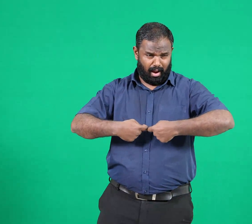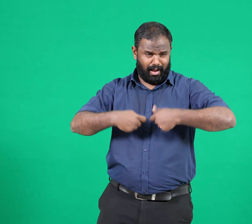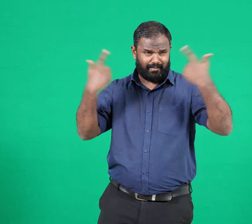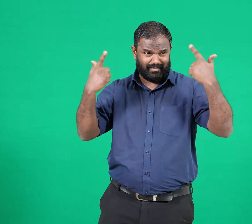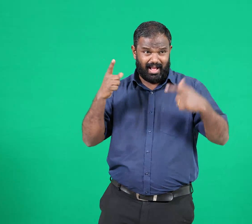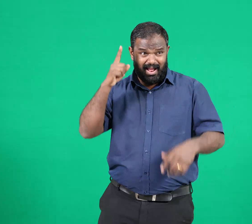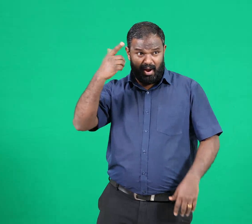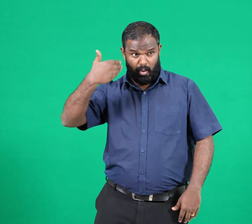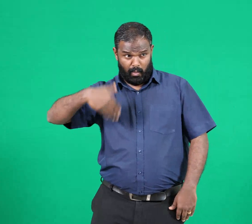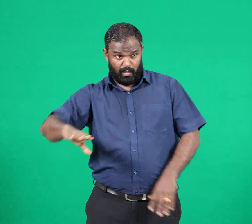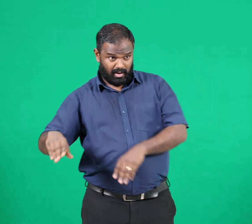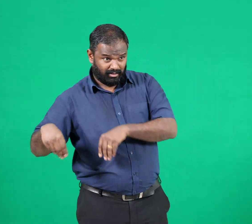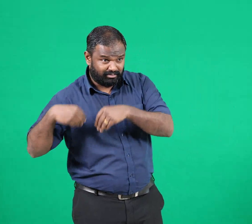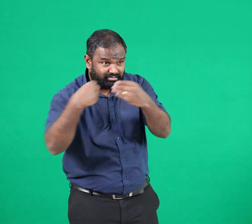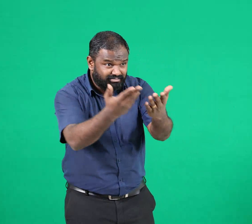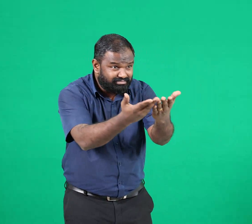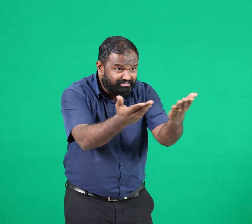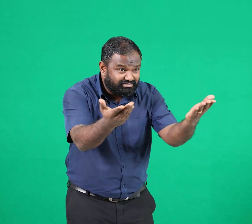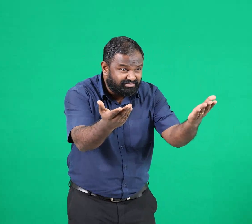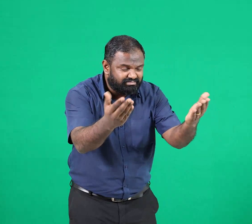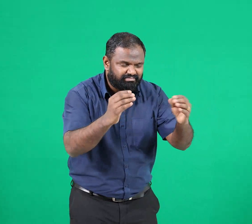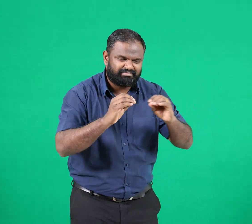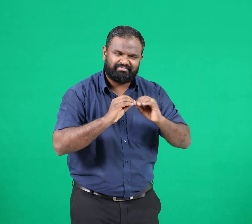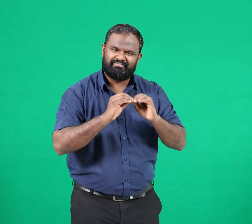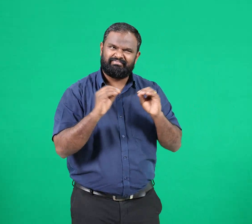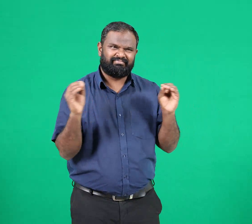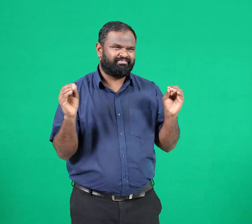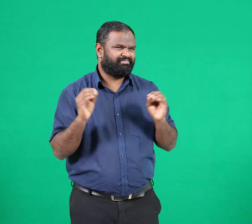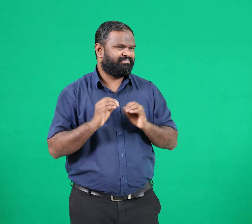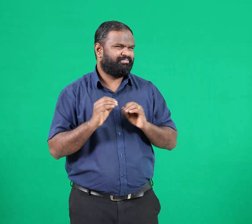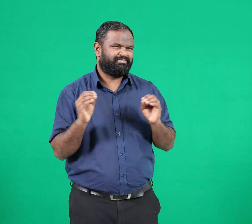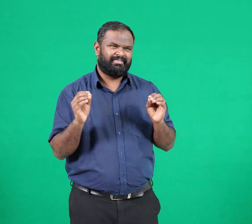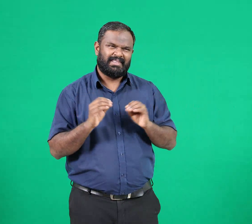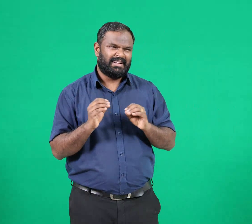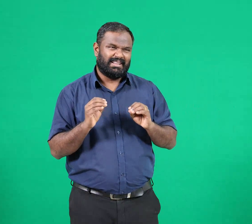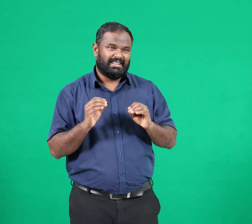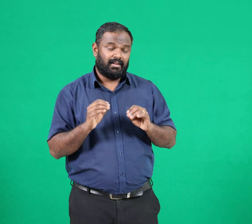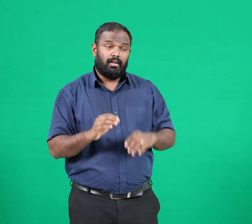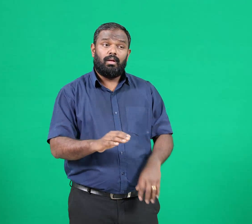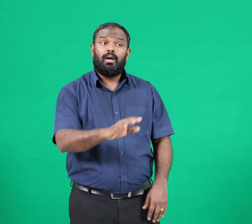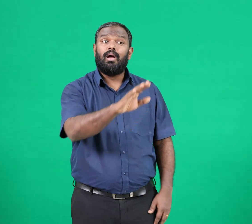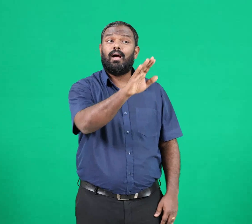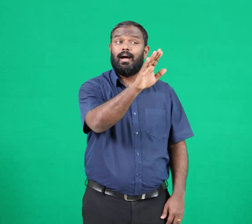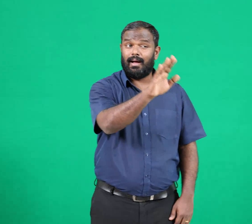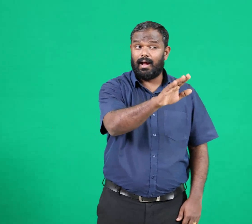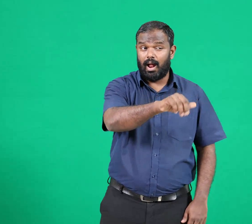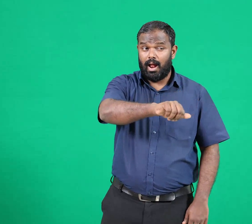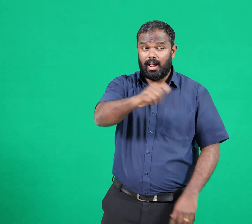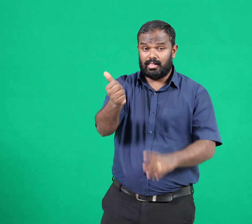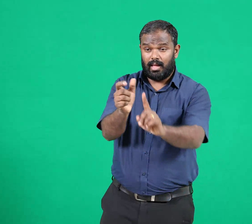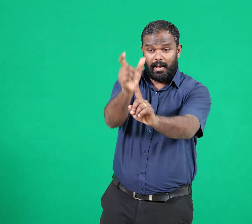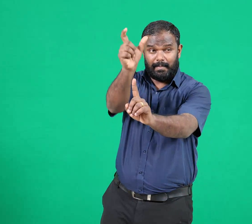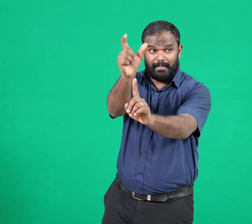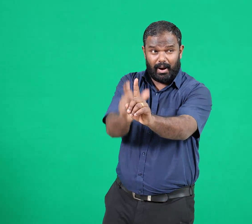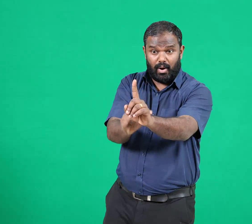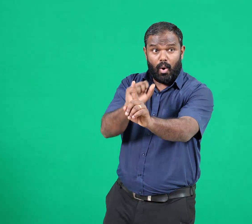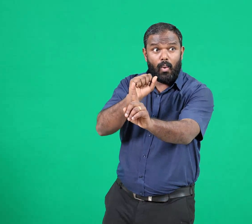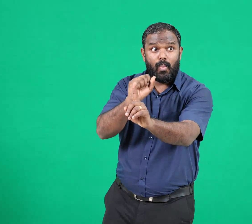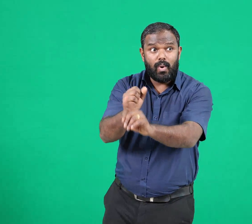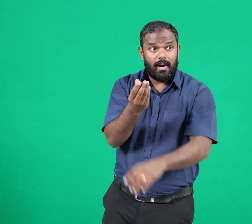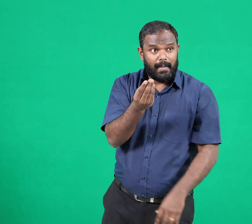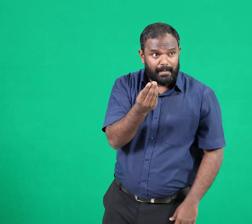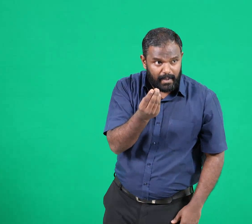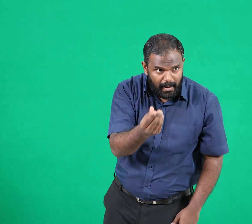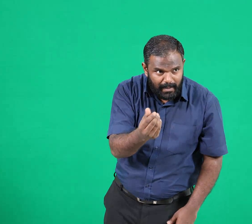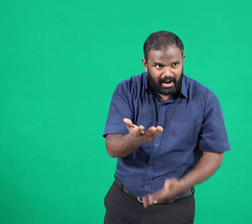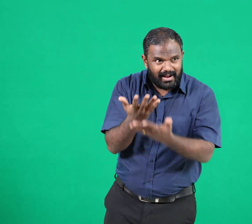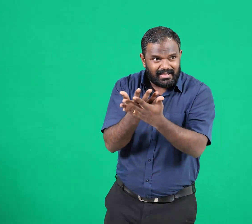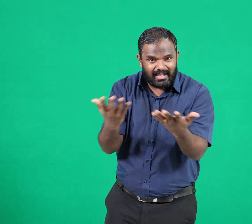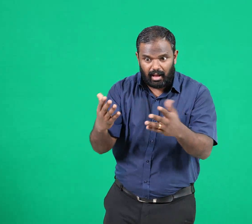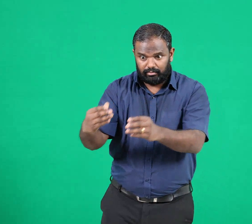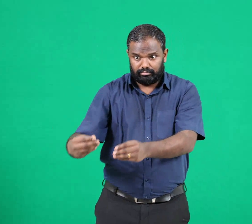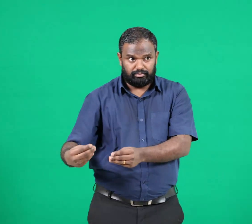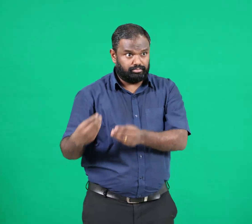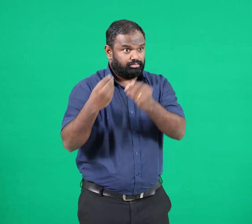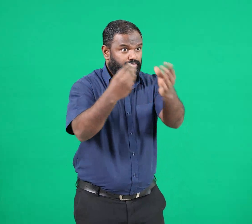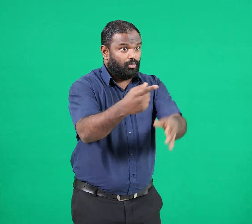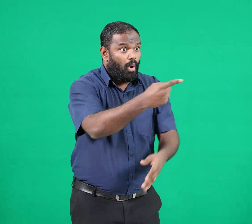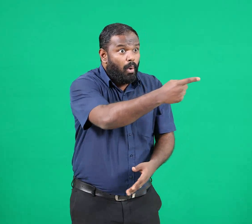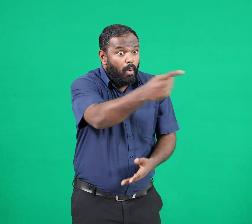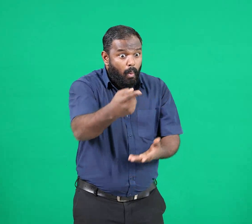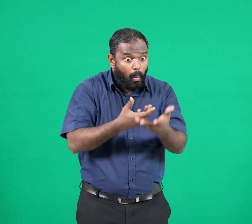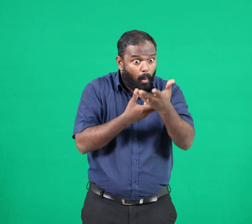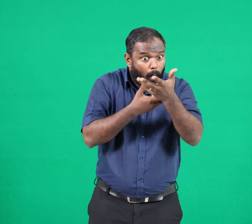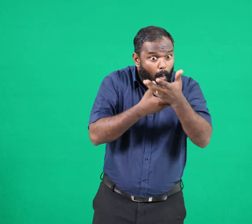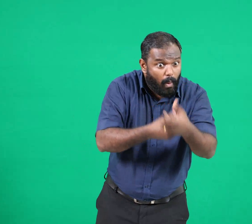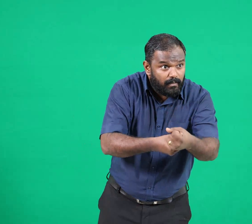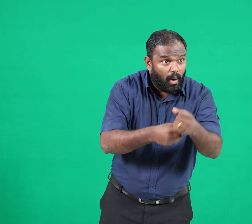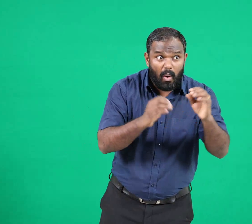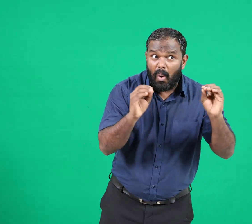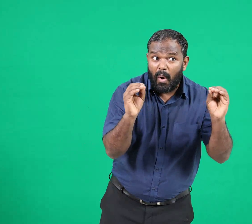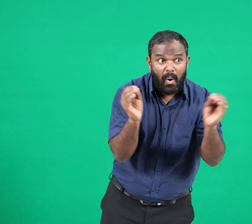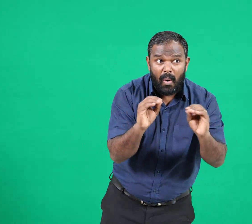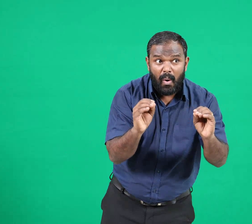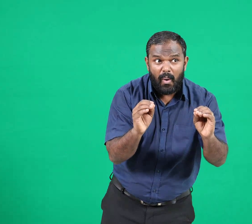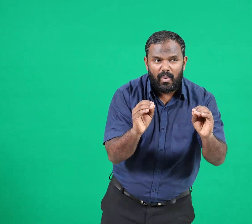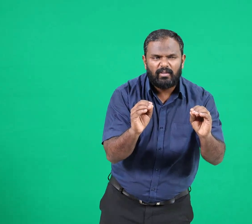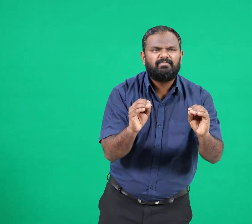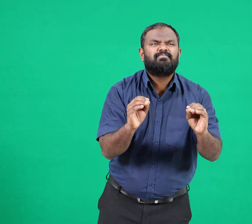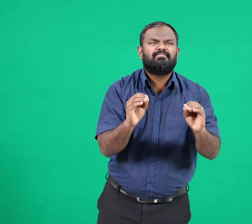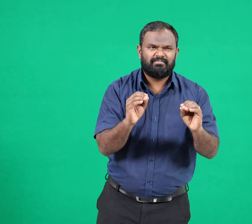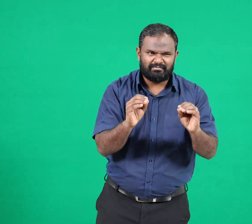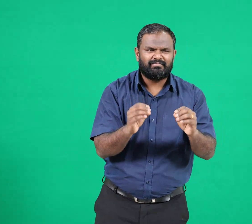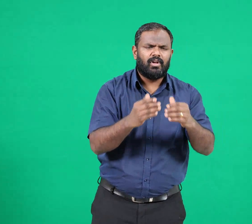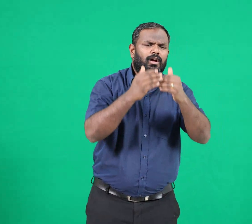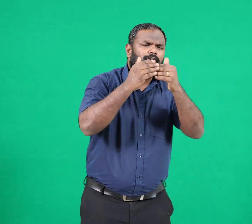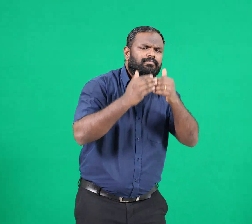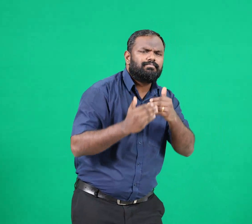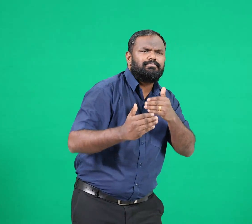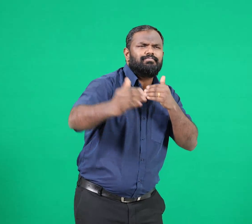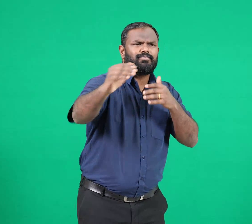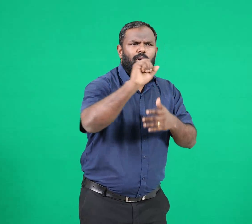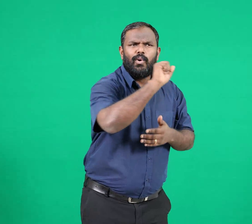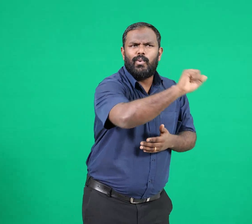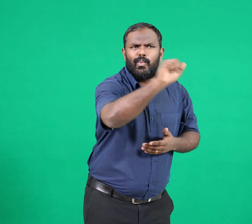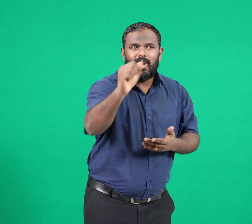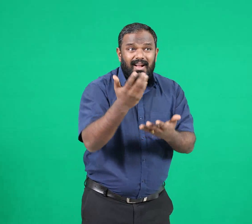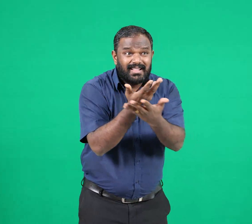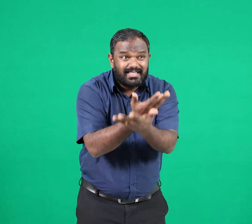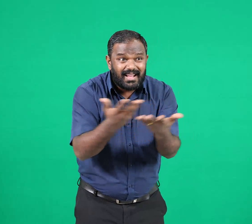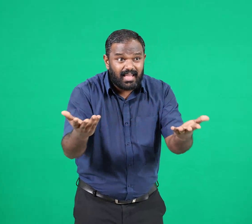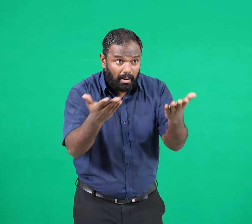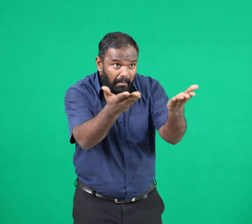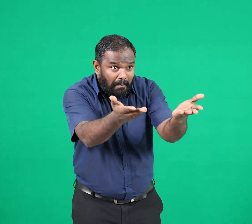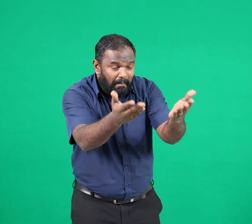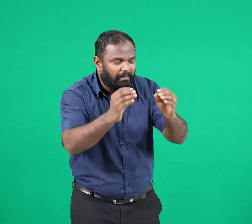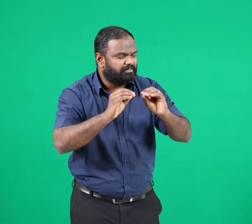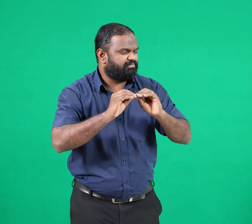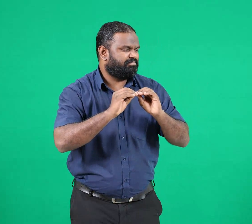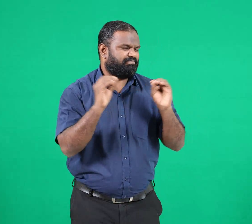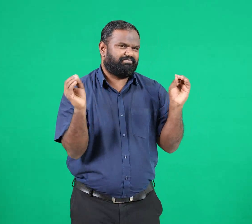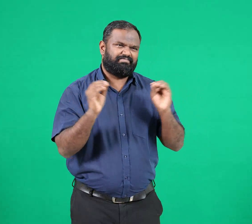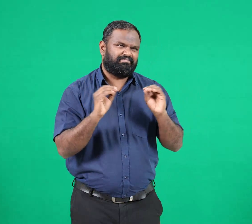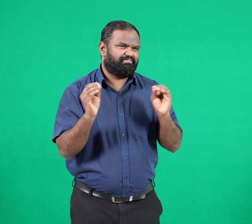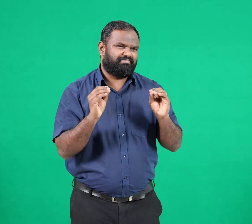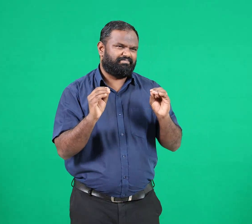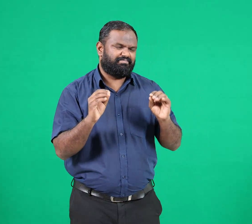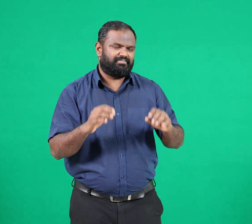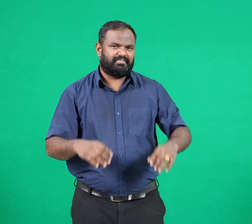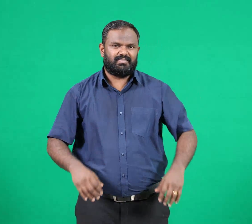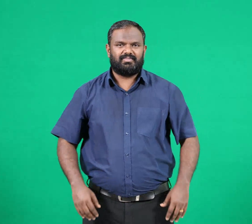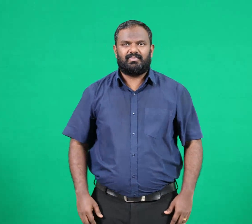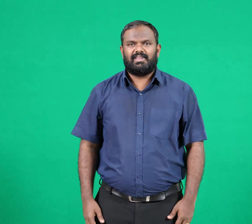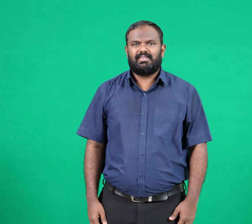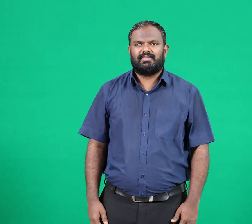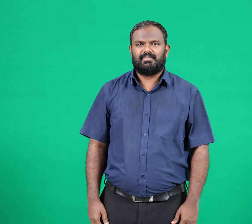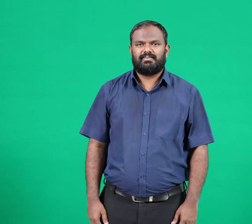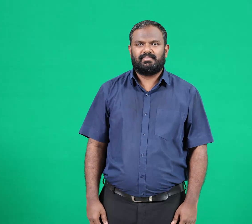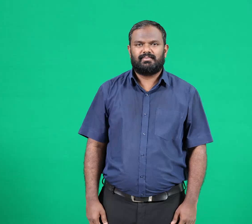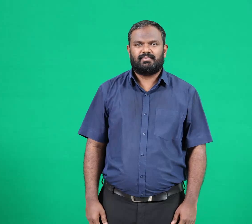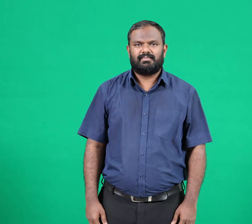And if you have not been faithful with the belongings of another, who will give you belongings of your own?